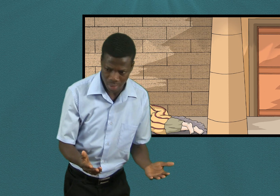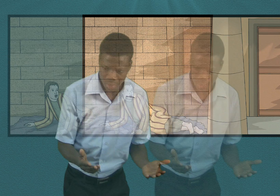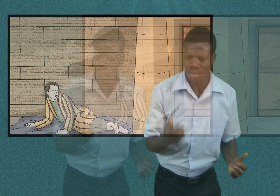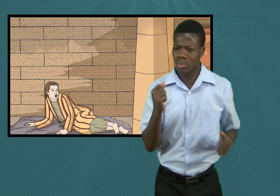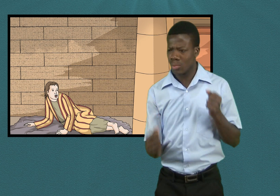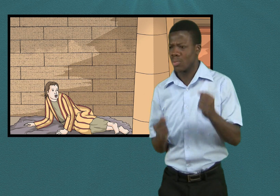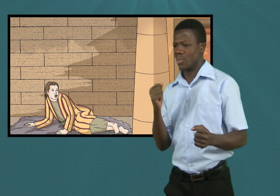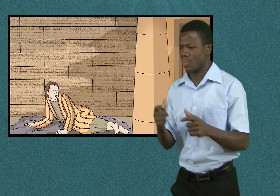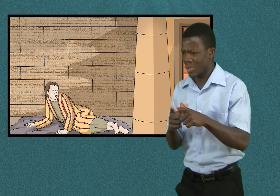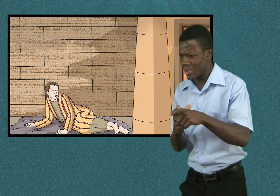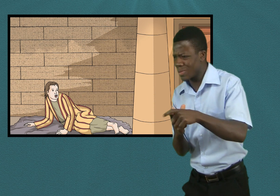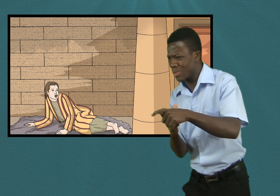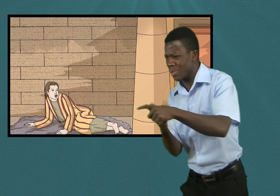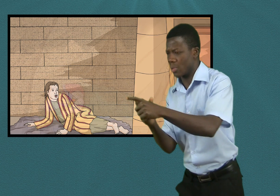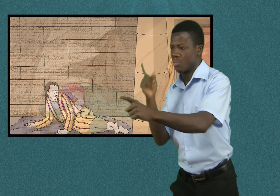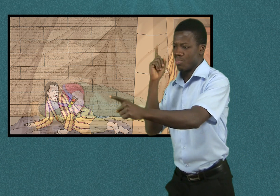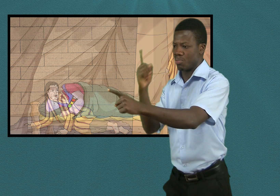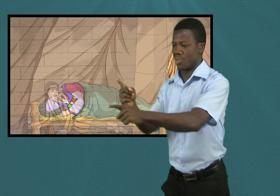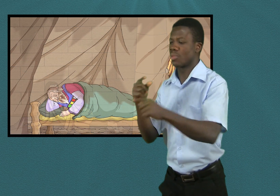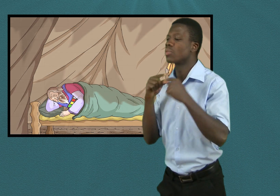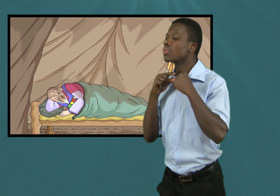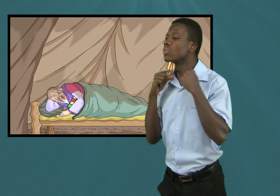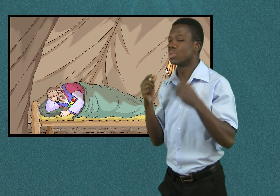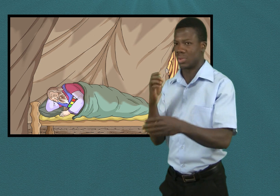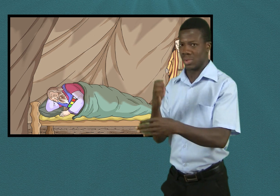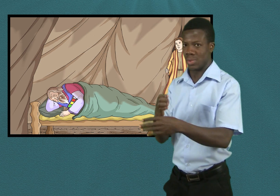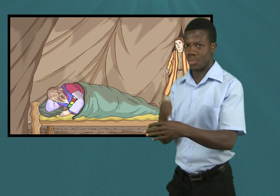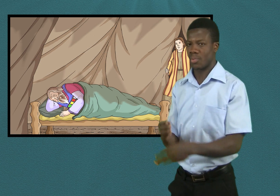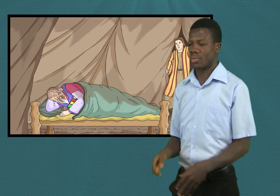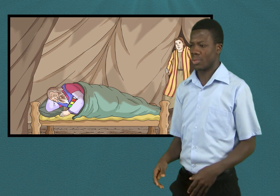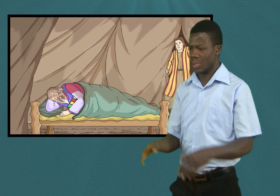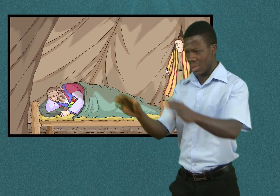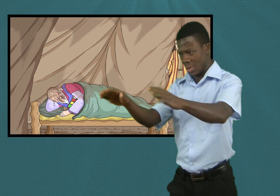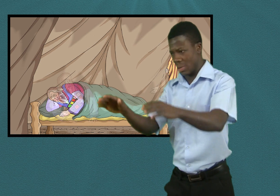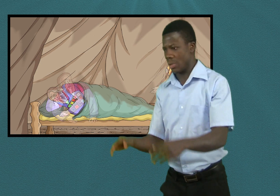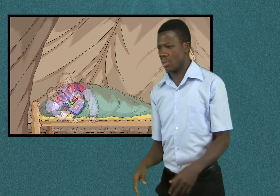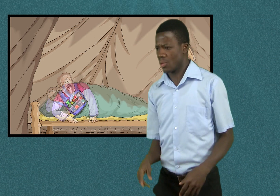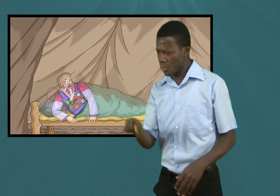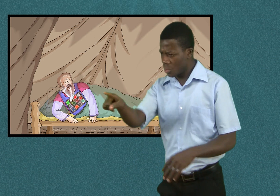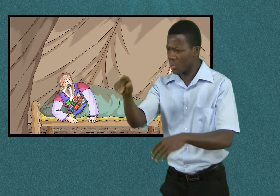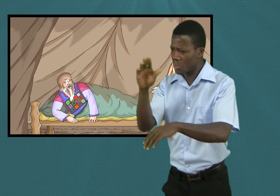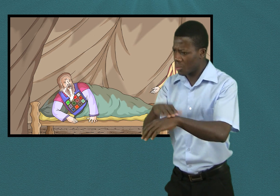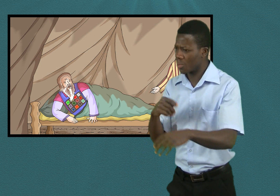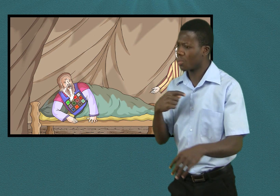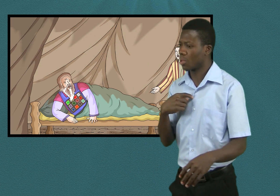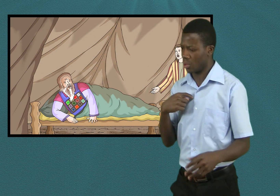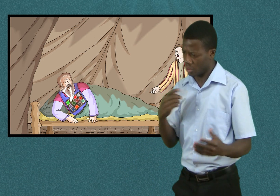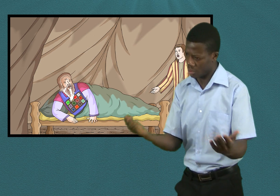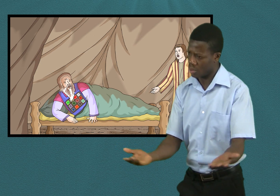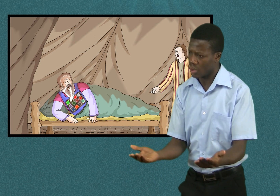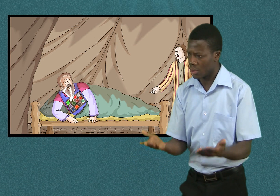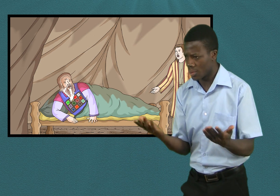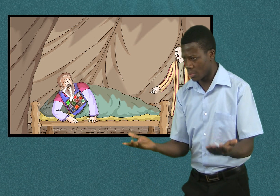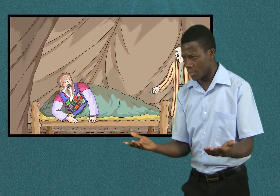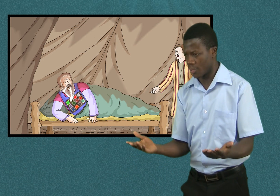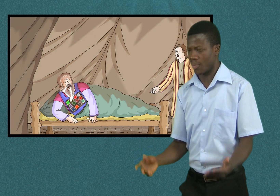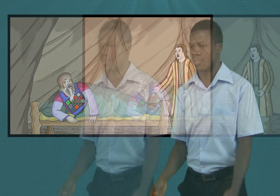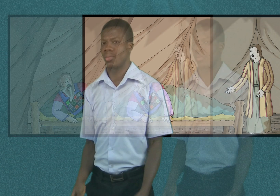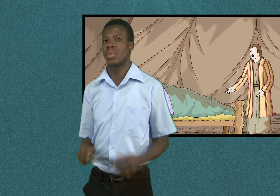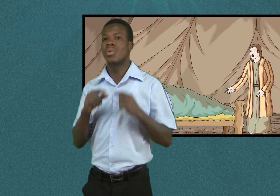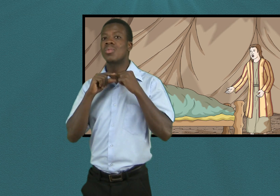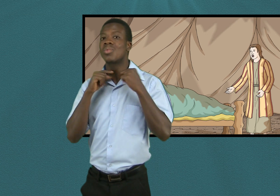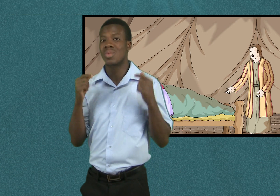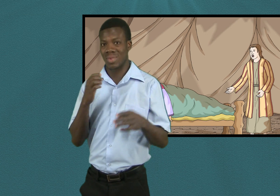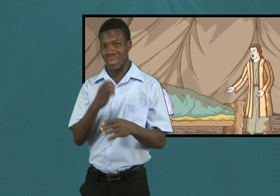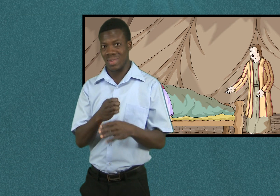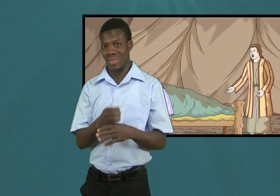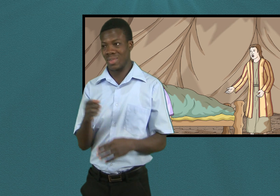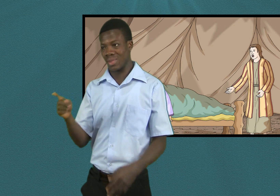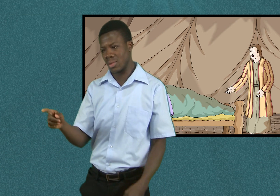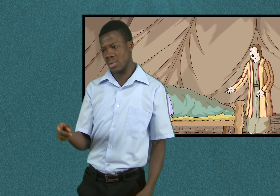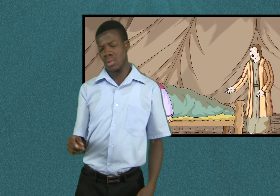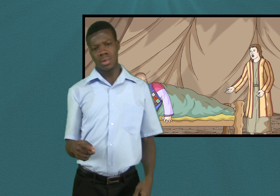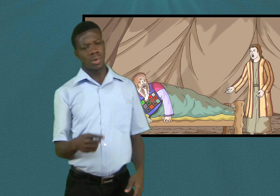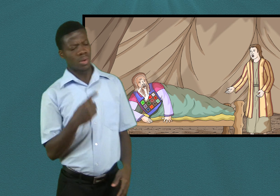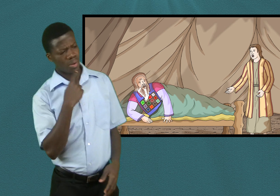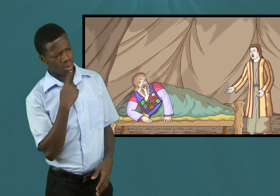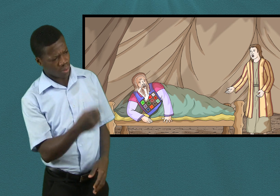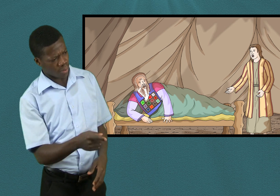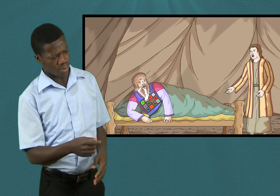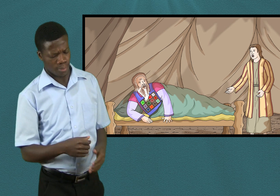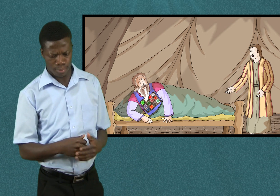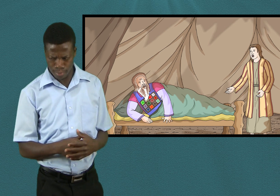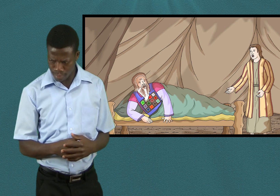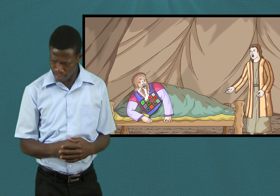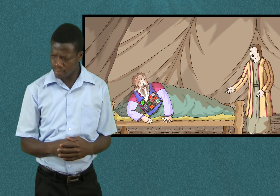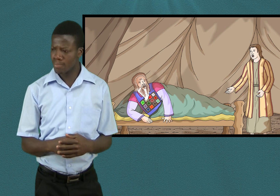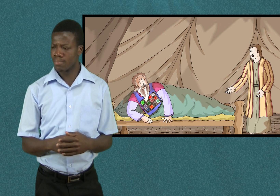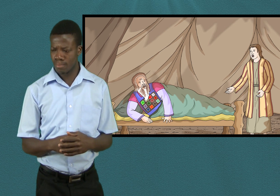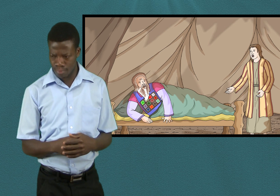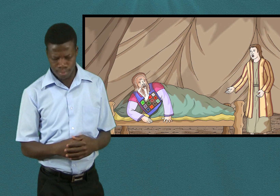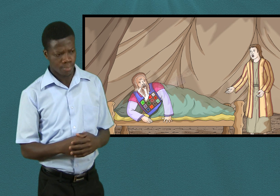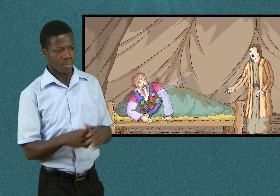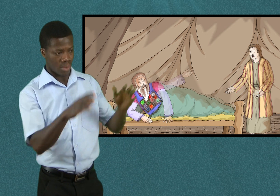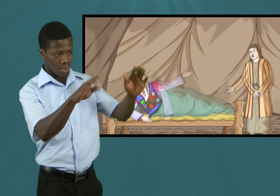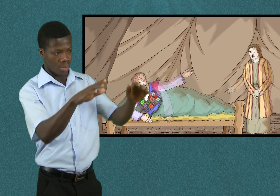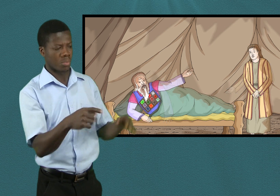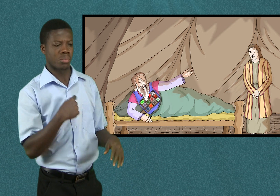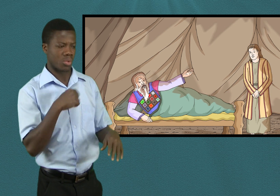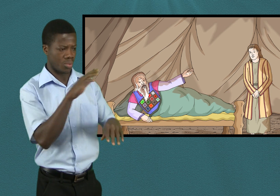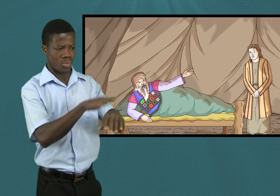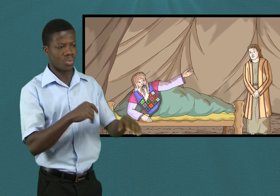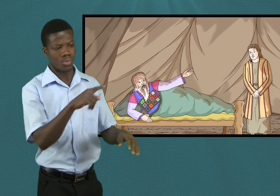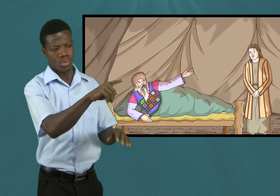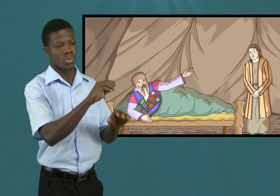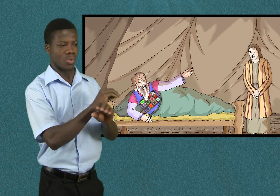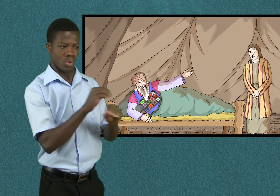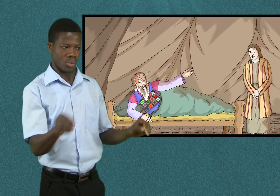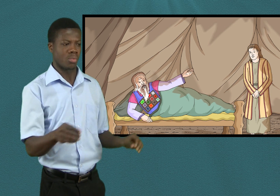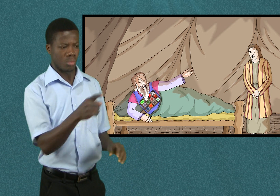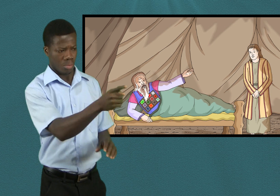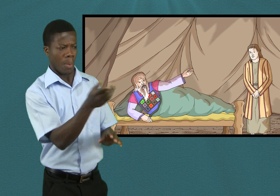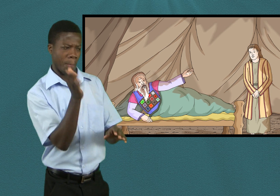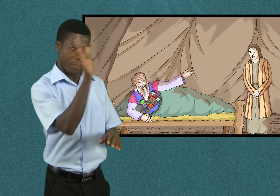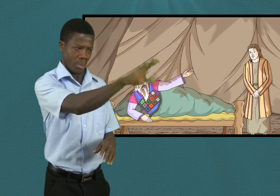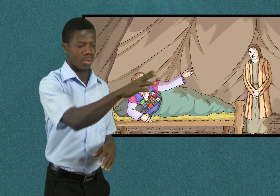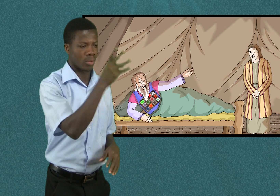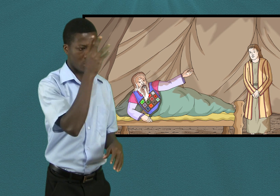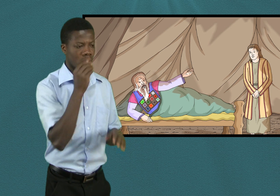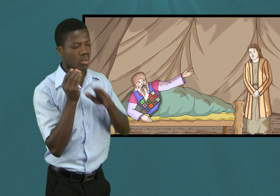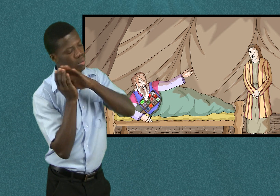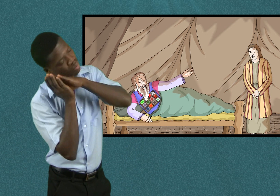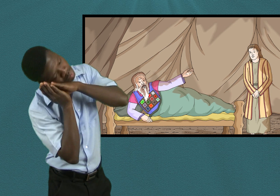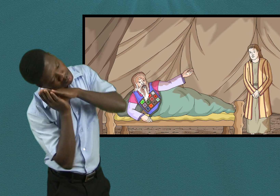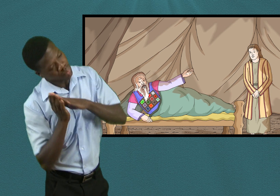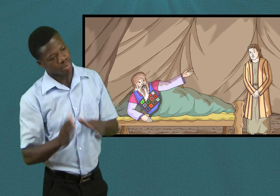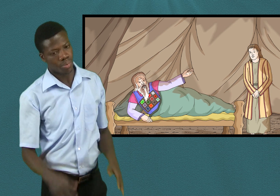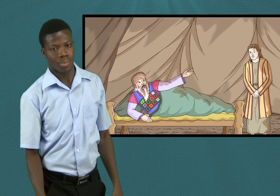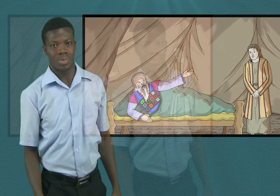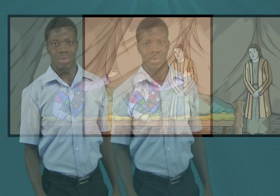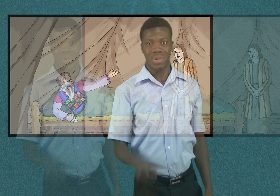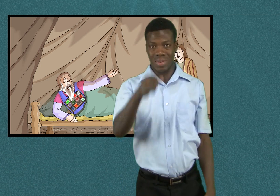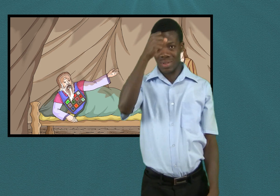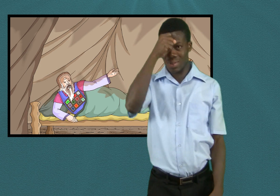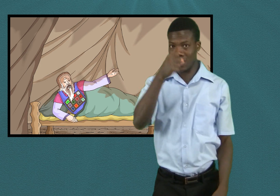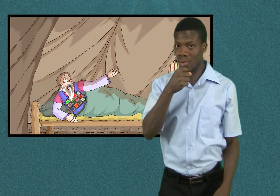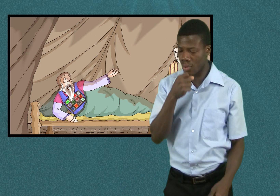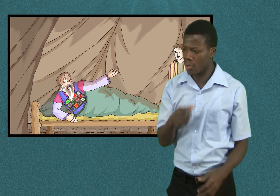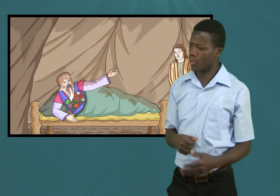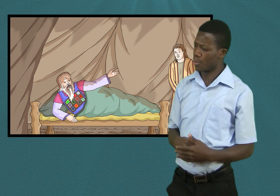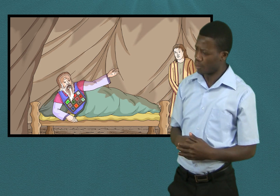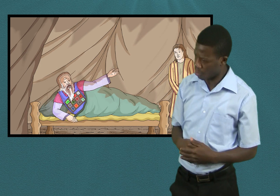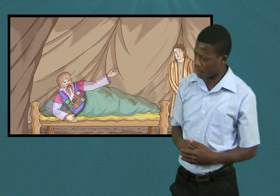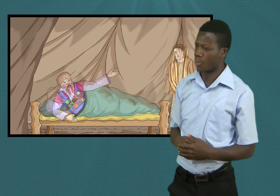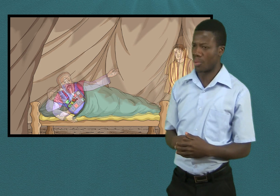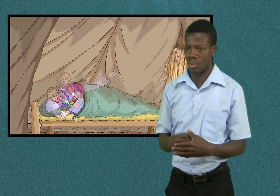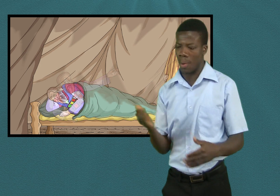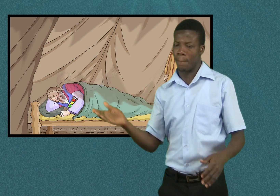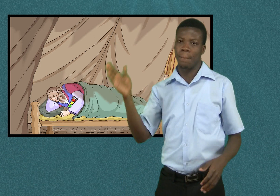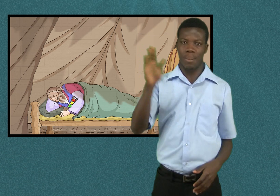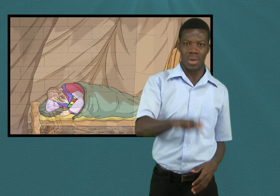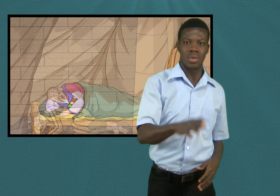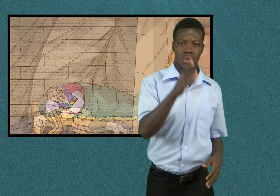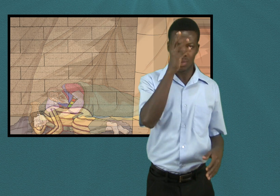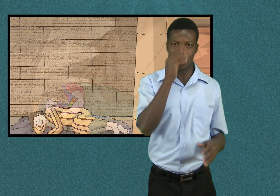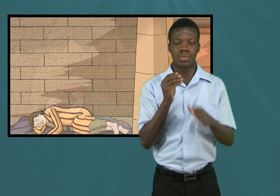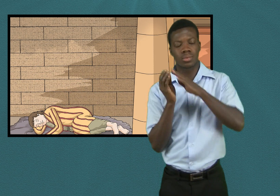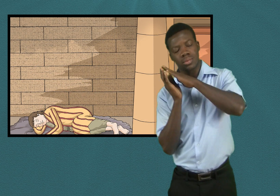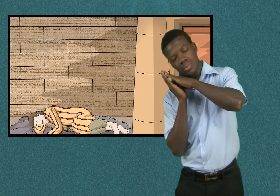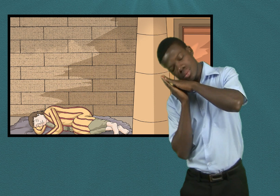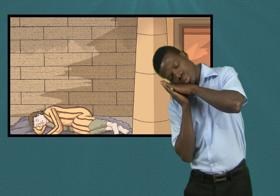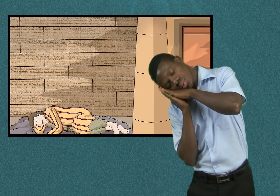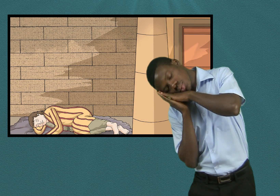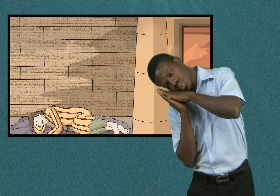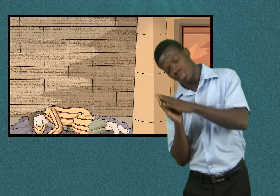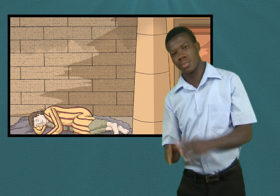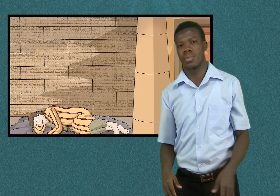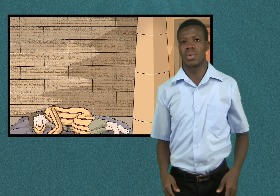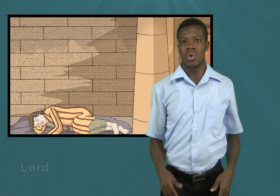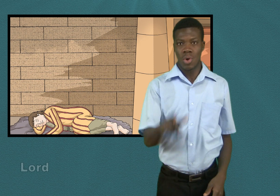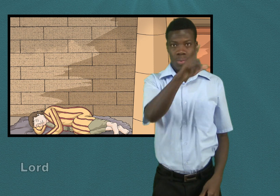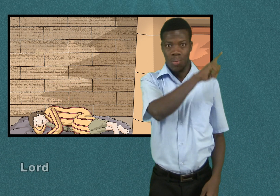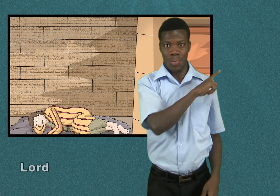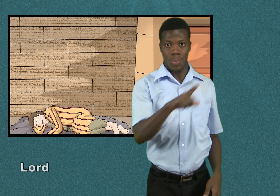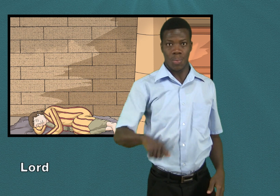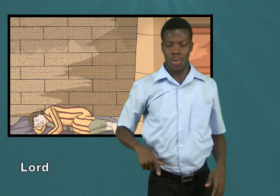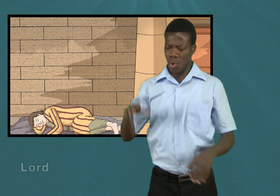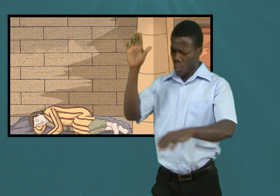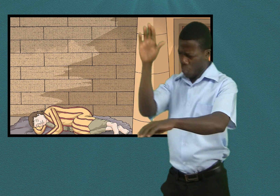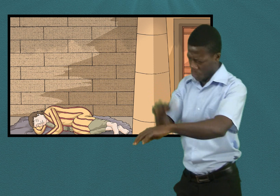He ran to Eli and said, “Here I am, for you have called me.” “I did not call,” Eli replied. “Go back and lie down.” So he went and lay down.